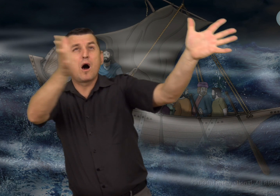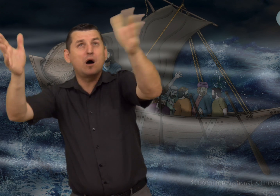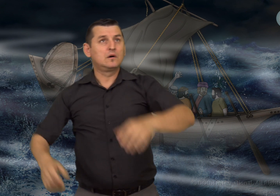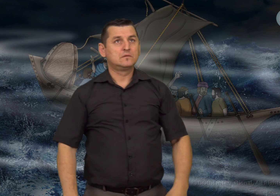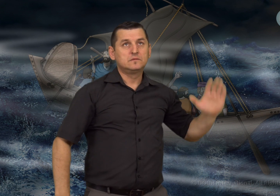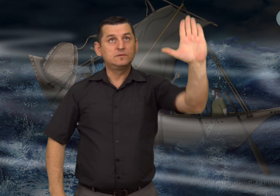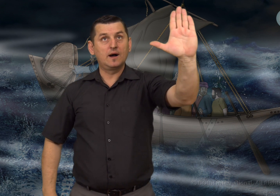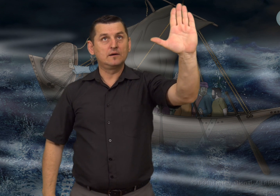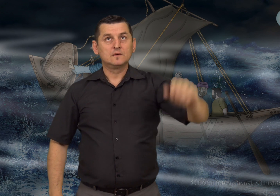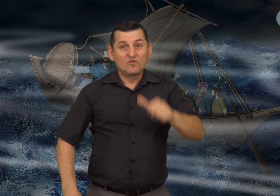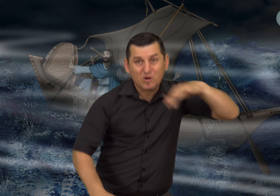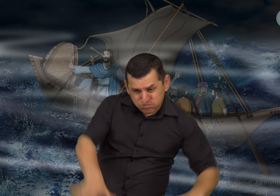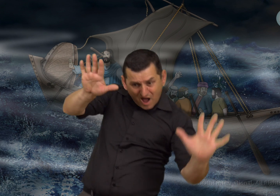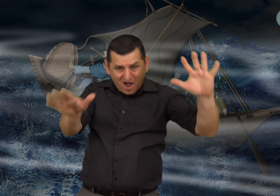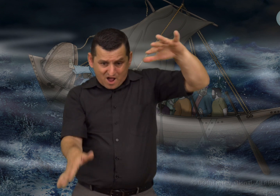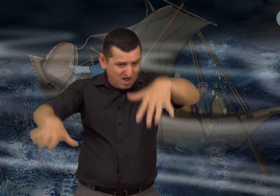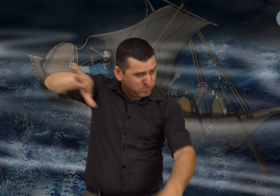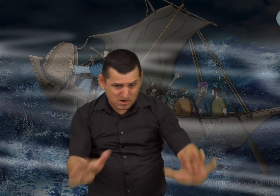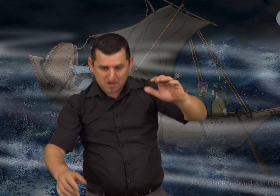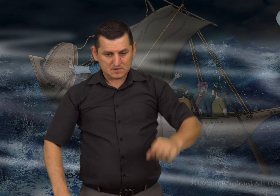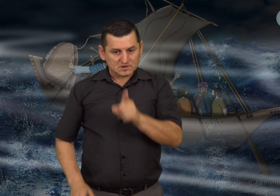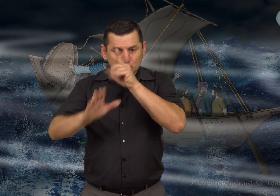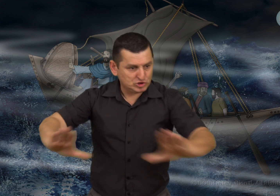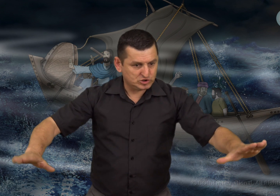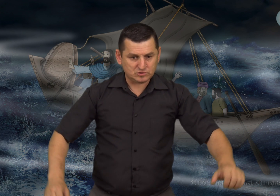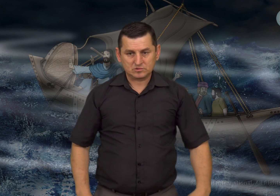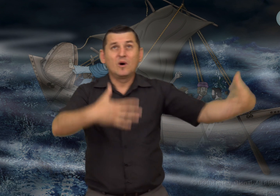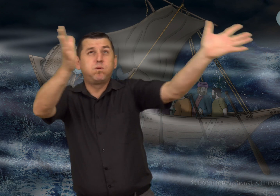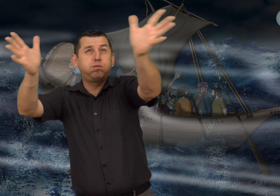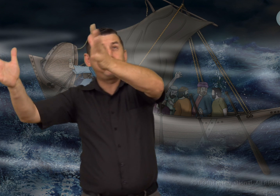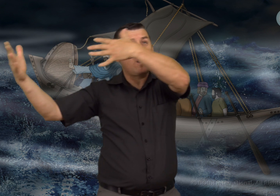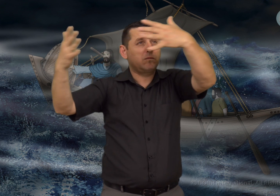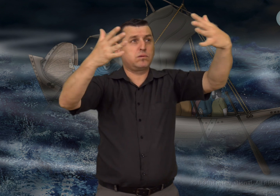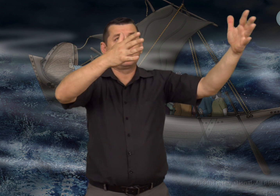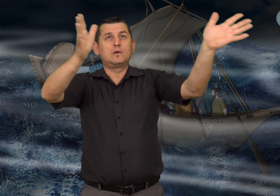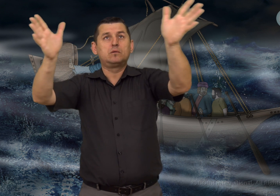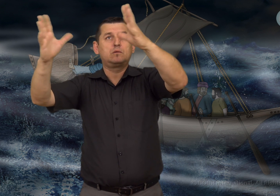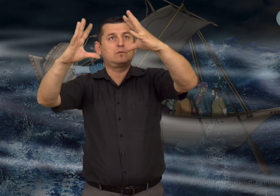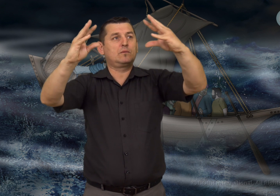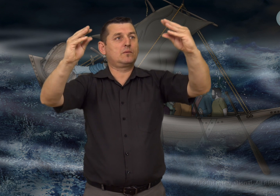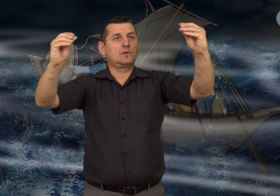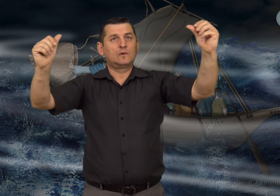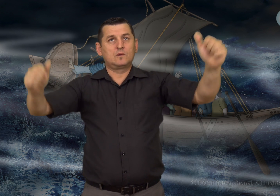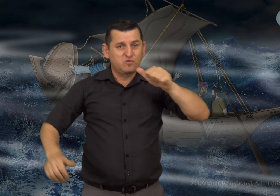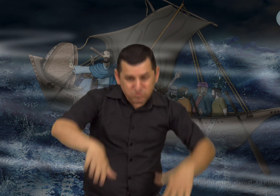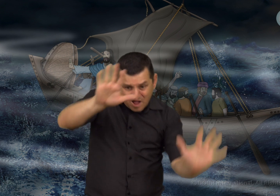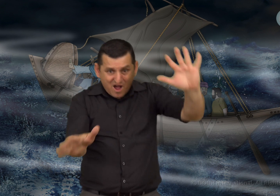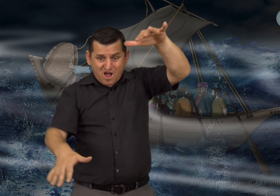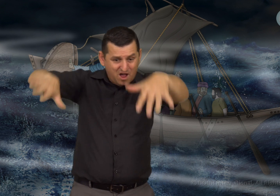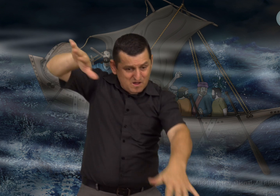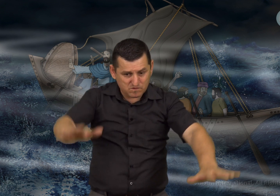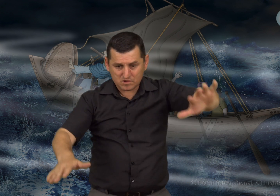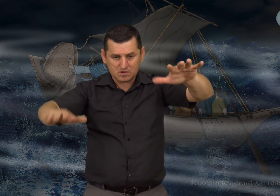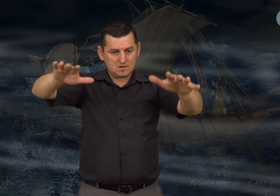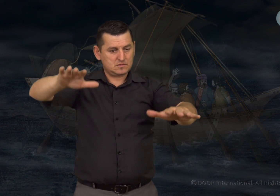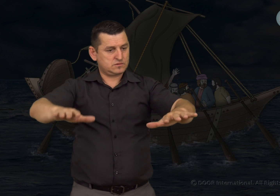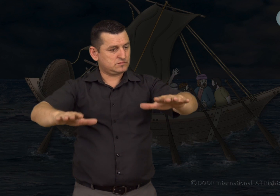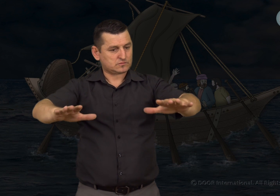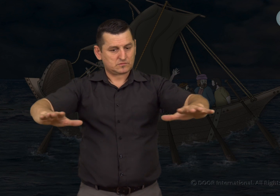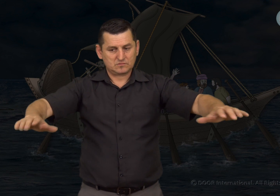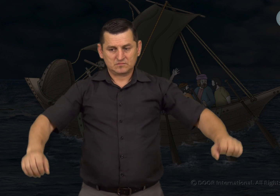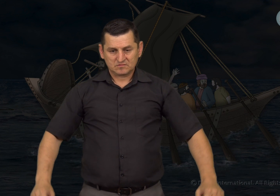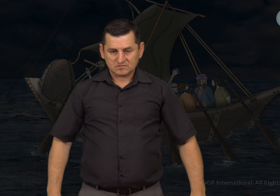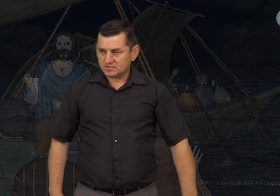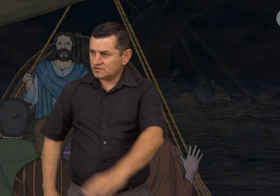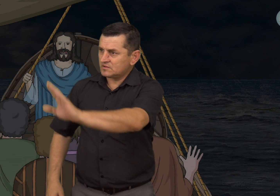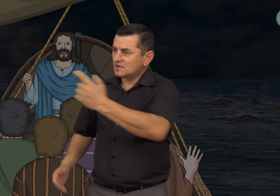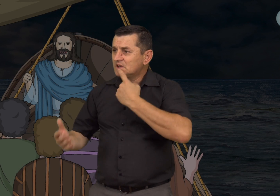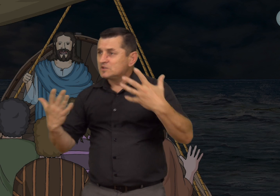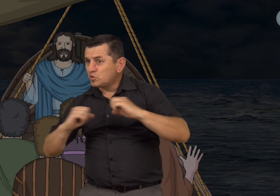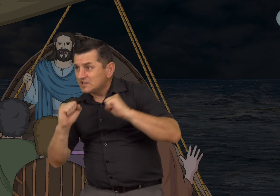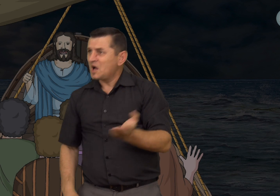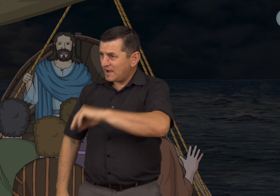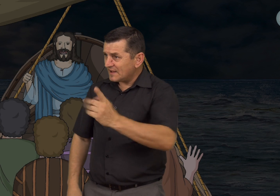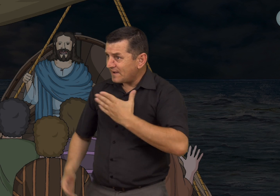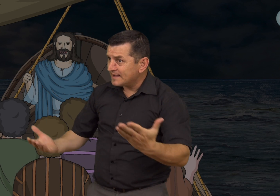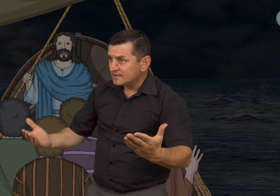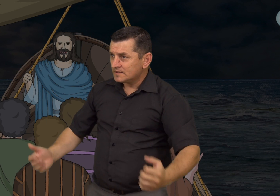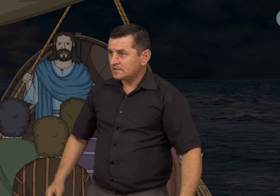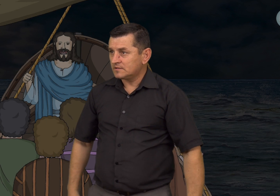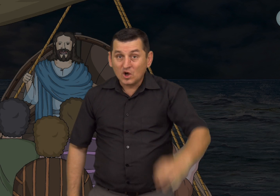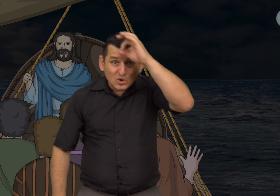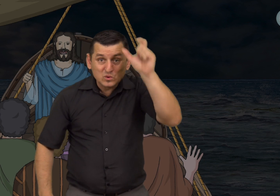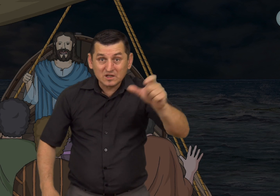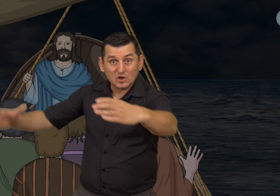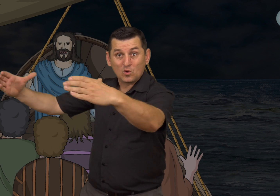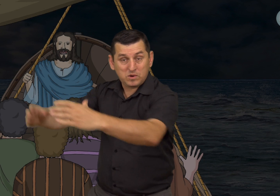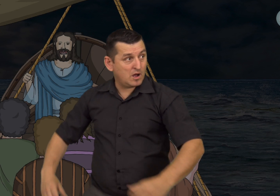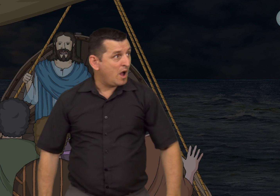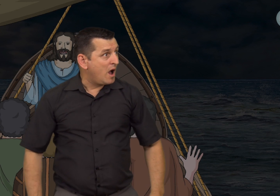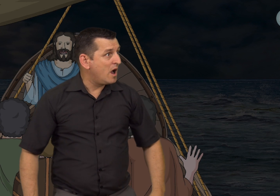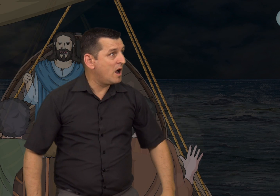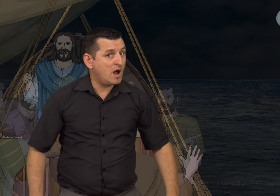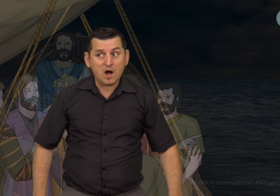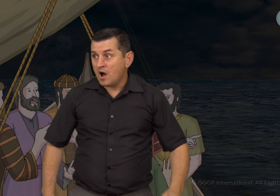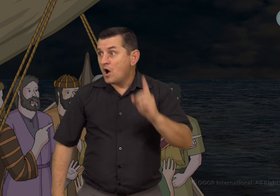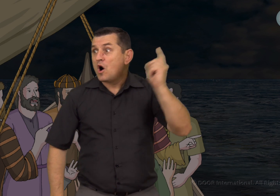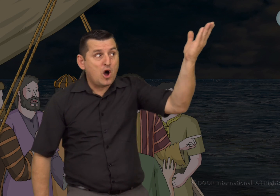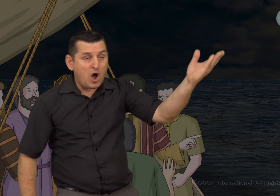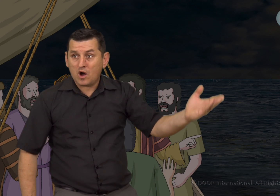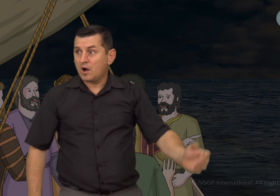Then Jesus got up and rebuked the wind and the sea. “Silence!” He commanded. “Be still!” And the wind died down, and it was perfectly calm. “Why are you so afraid?” He asked. “Do you still have no faith?”